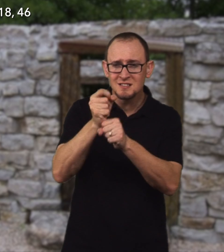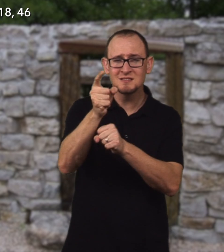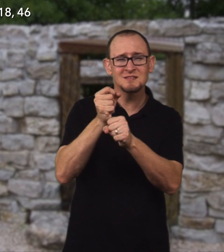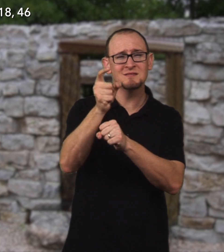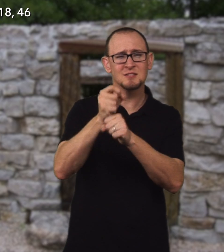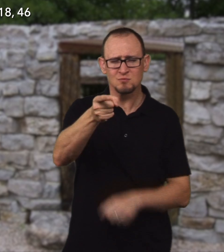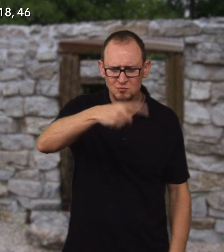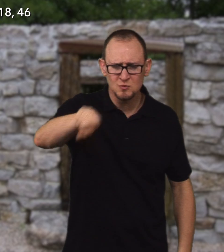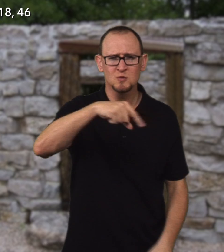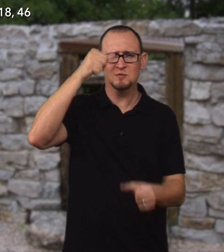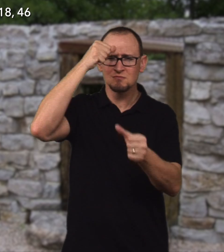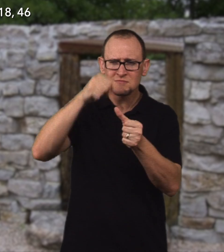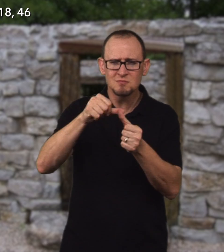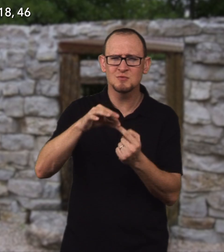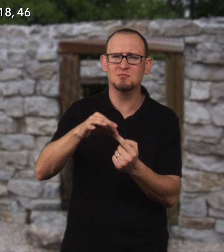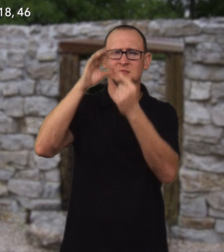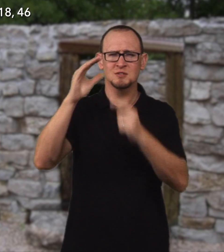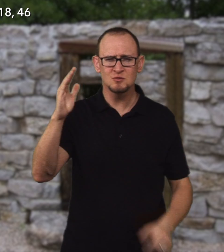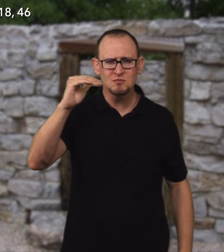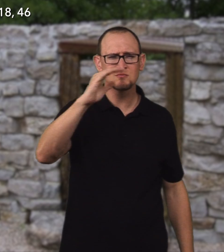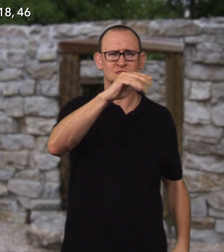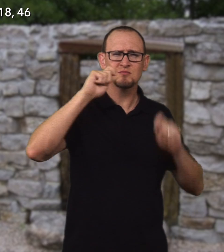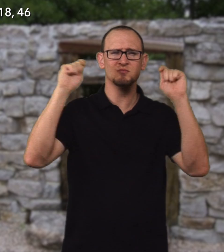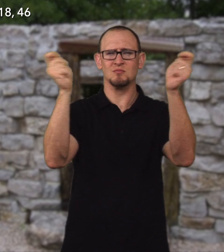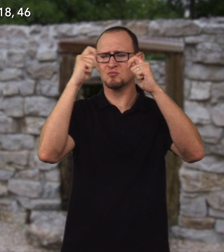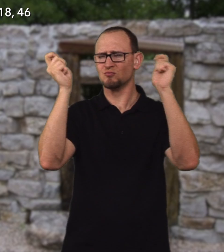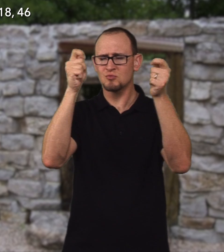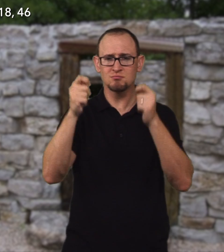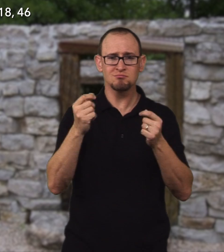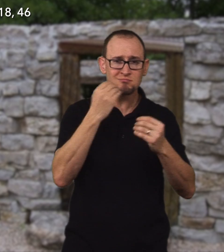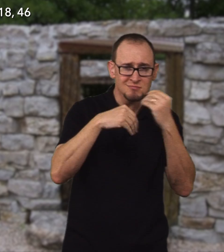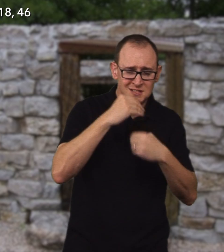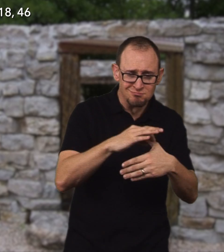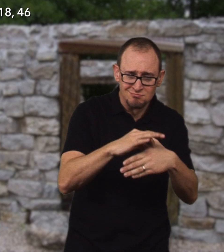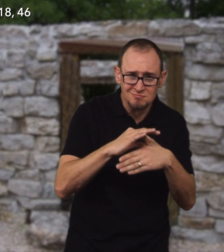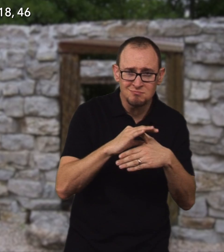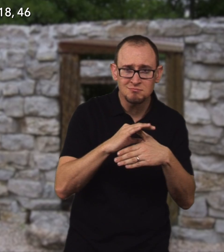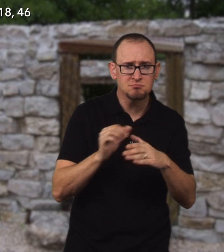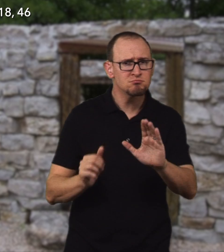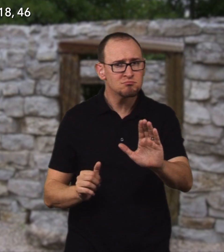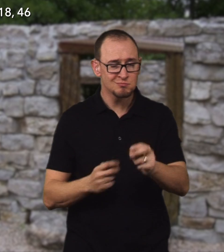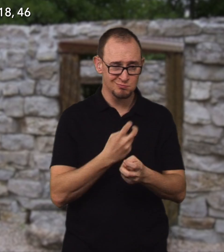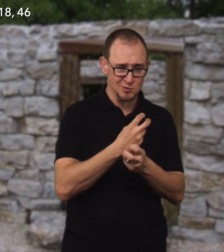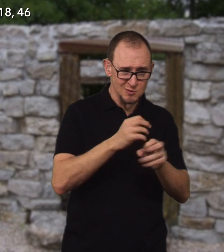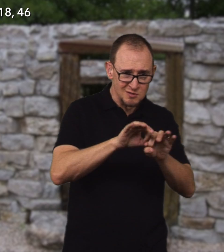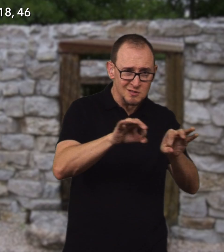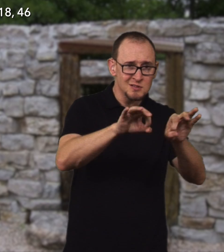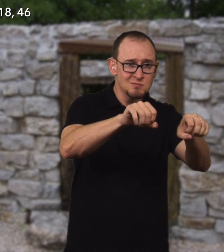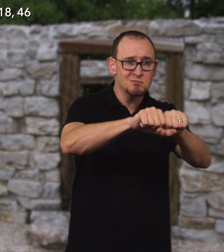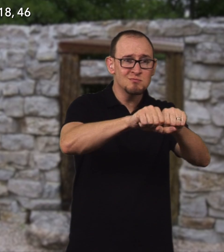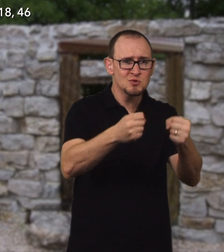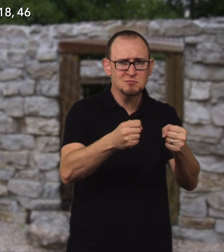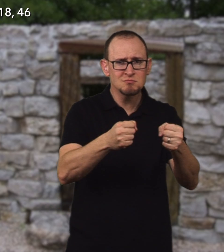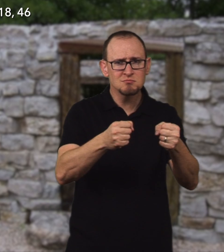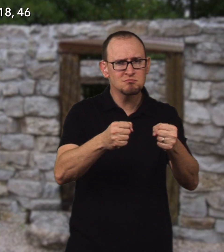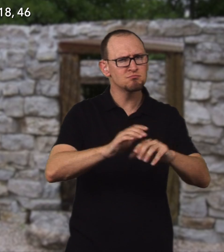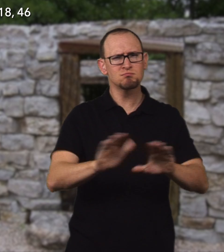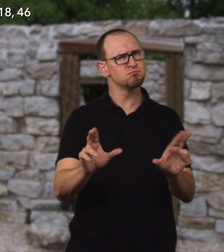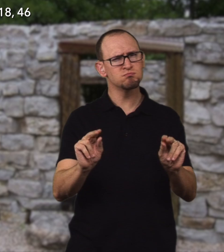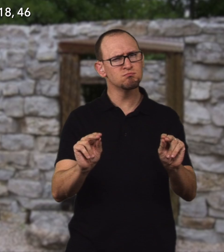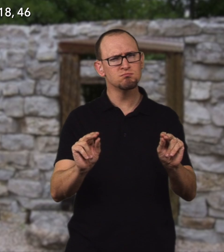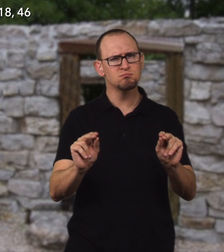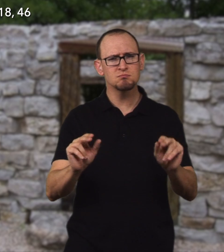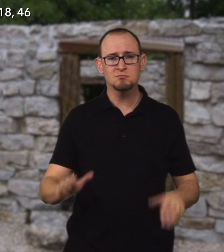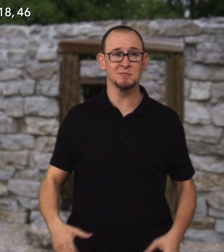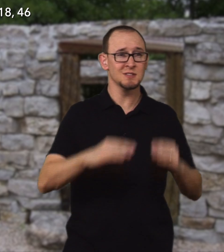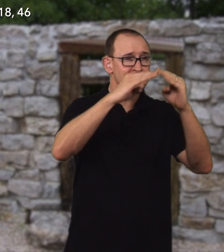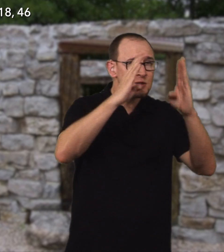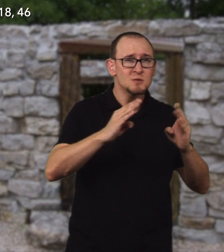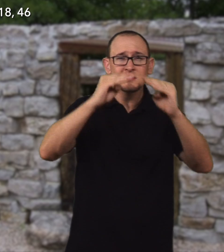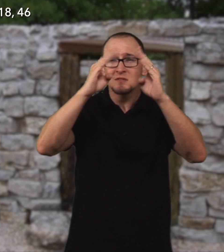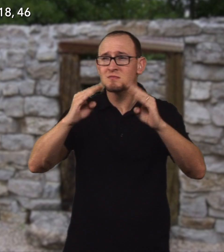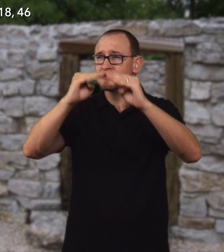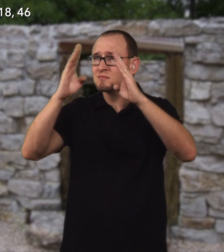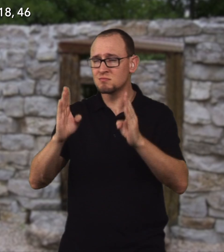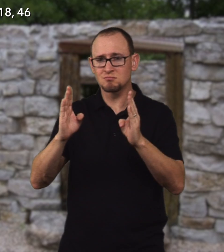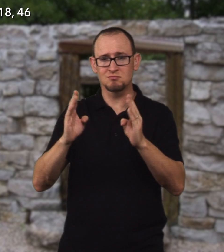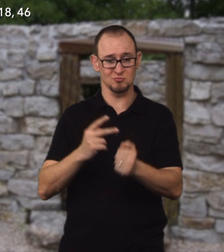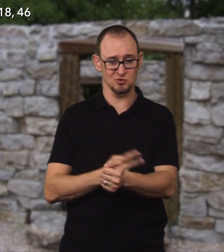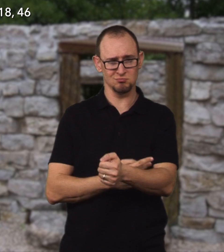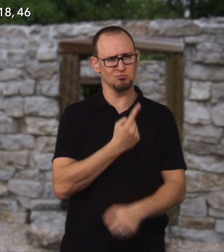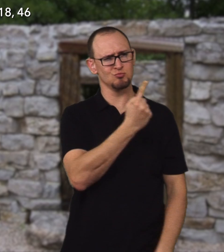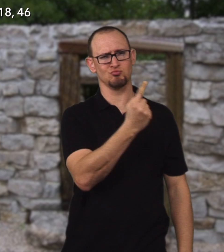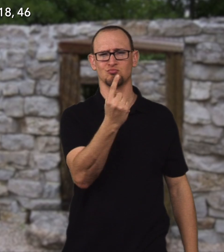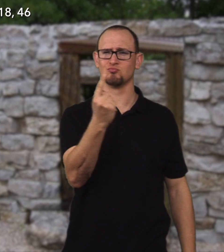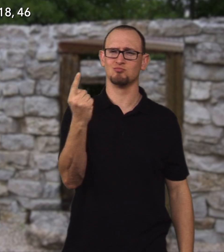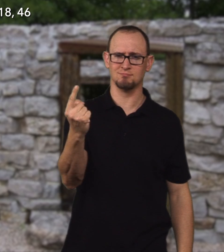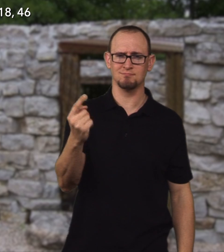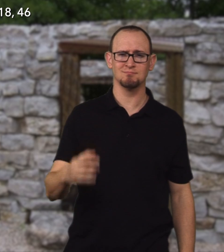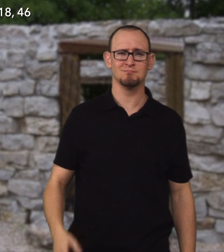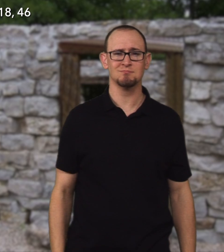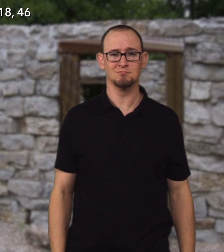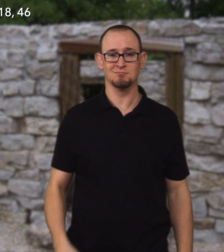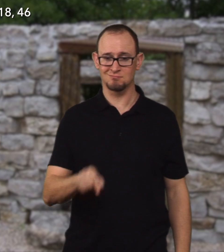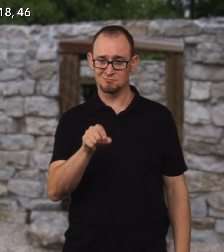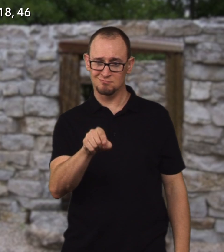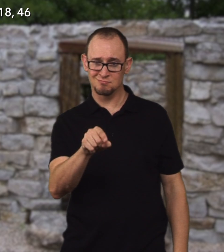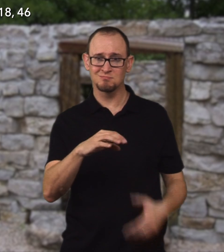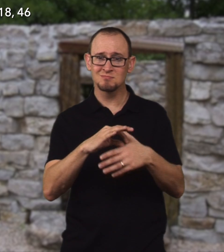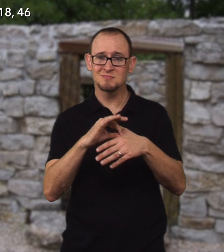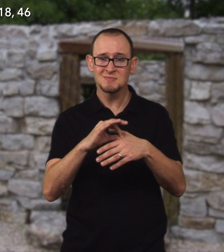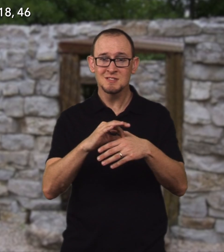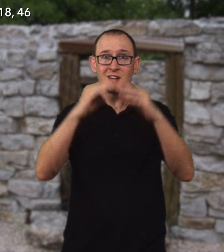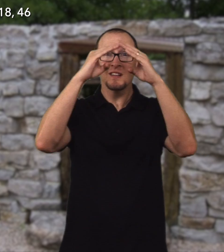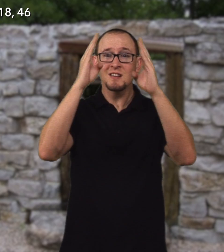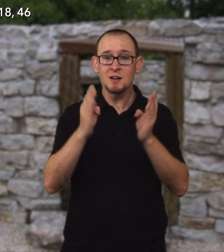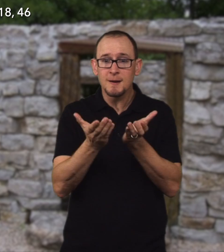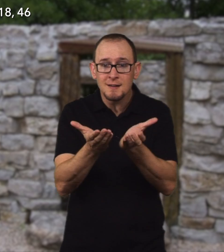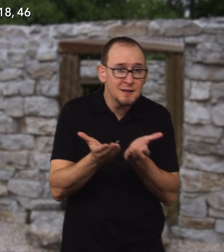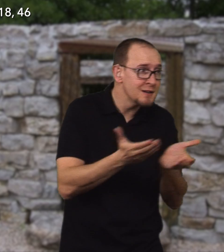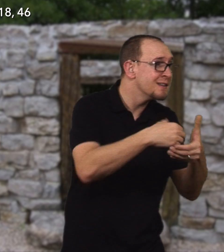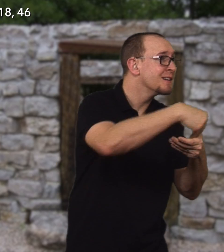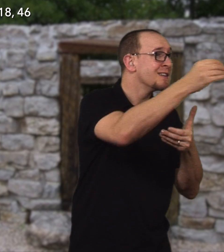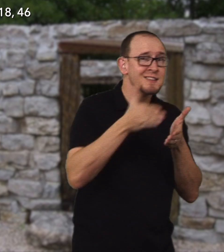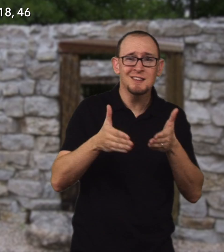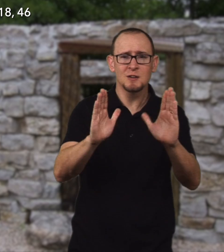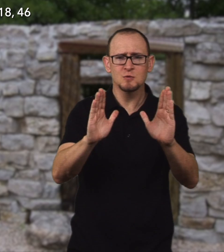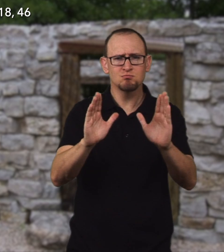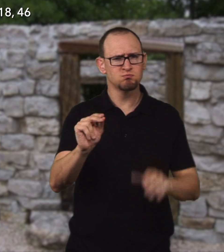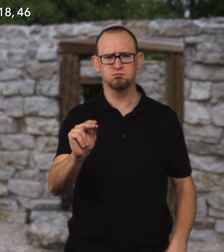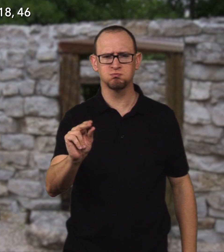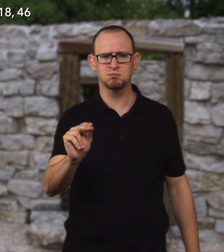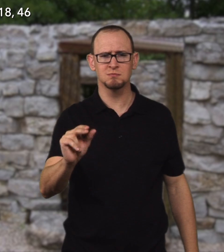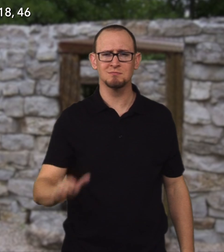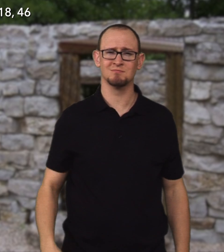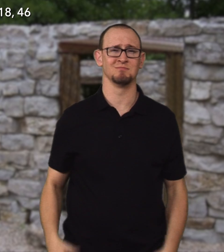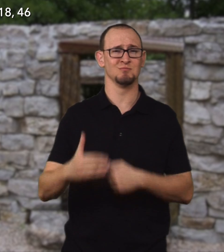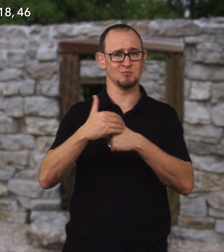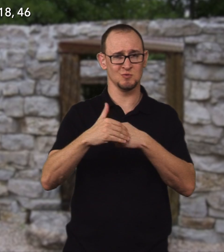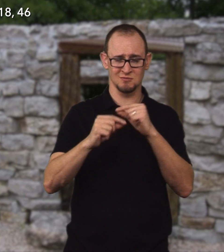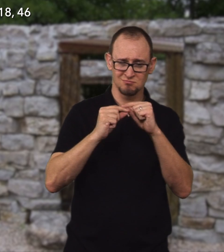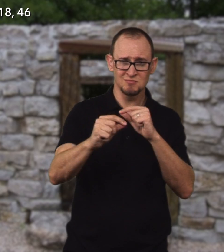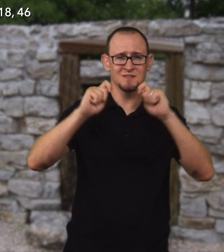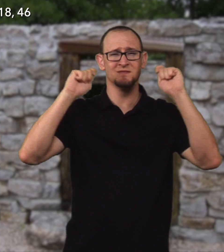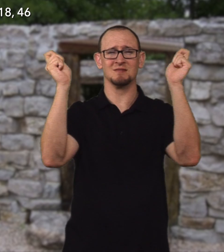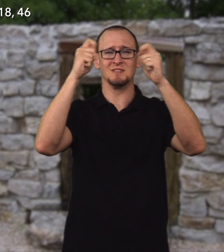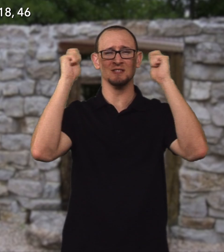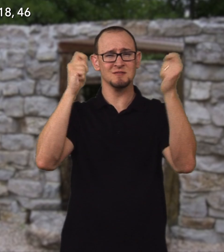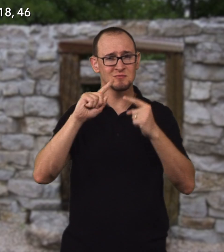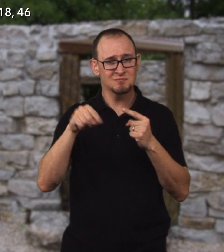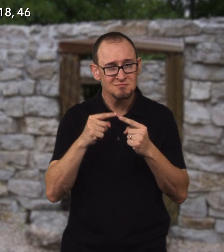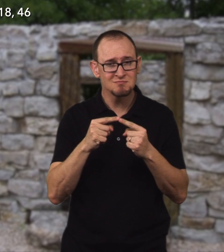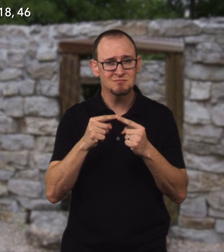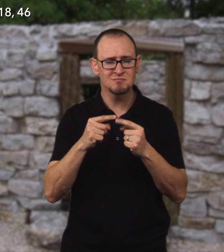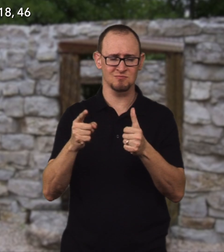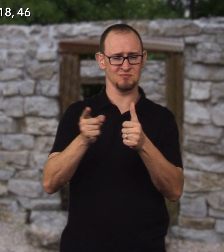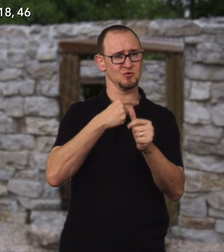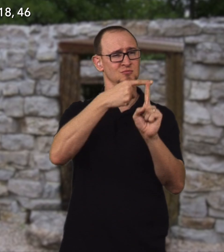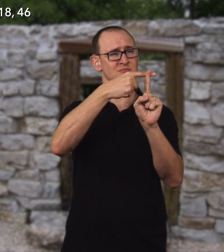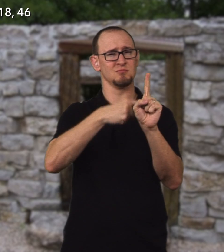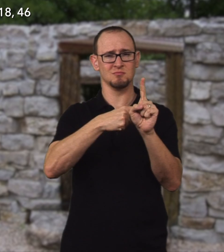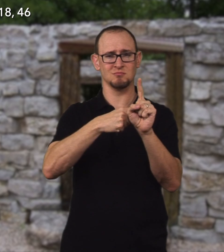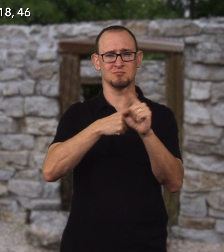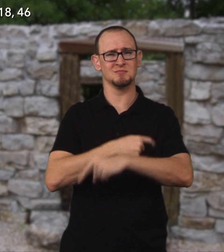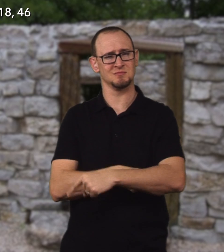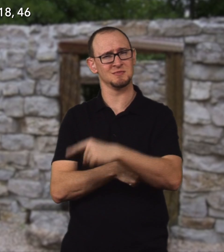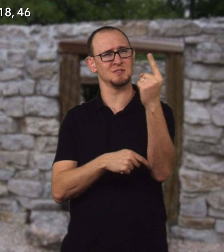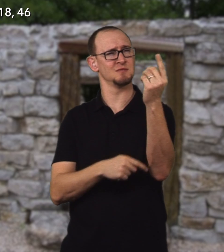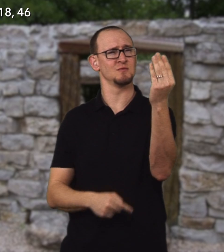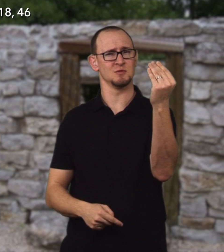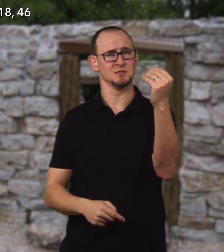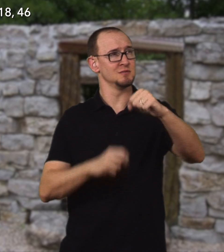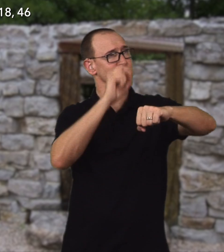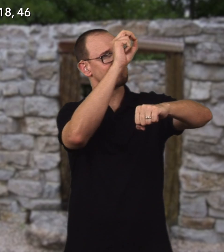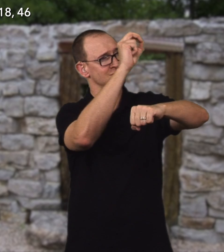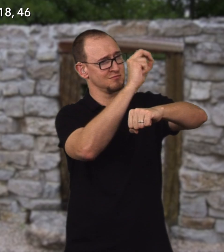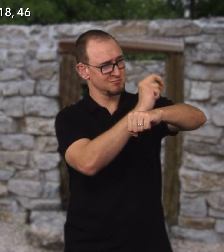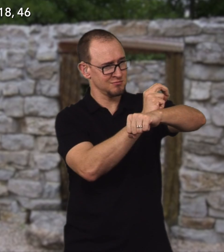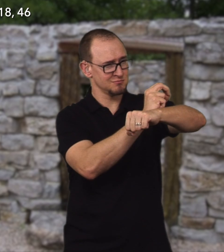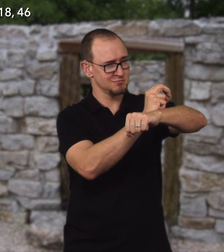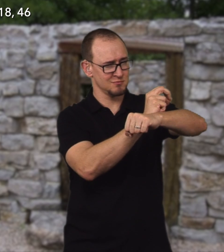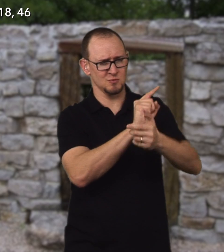So you are to keep the Feast of Unleavened Bread, for on this very day I brought your divisions out of the land of Egypt. You must keep this day as a permanent statute for the generations to come.